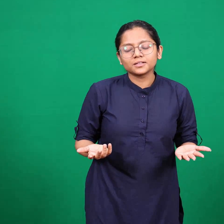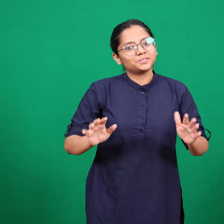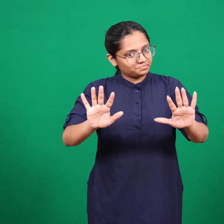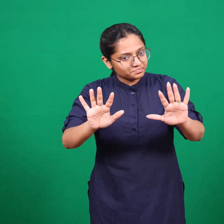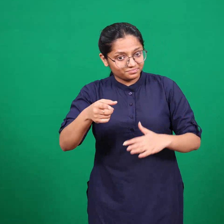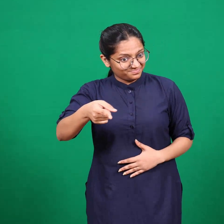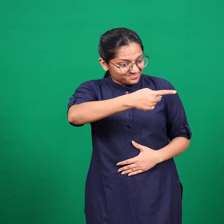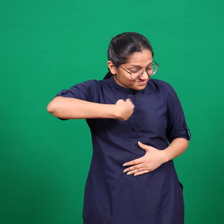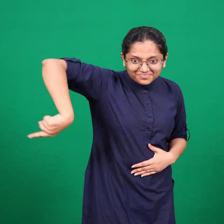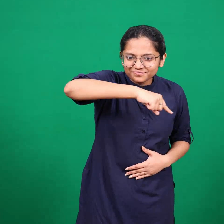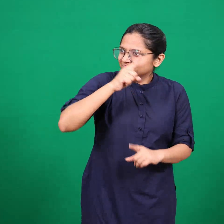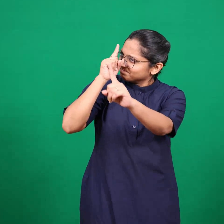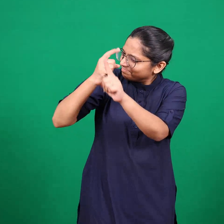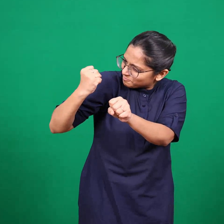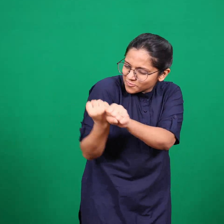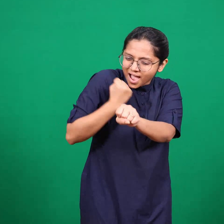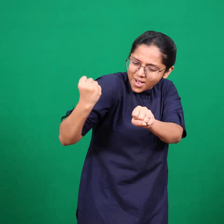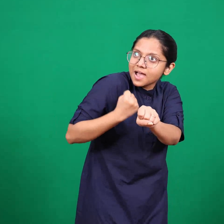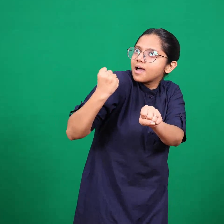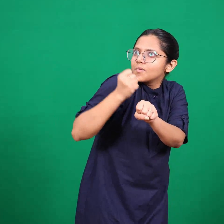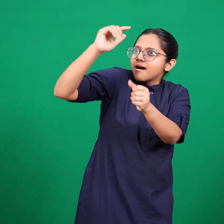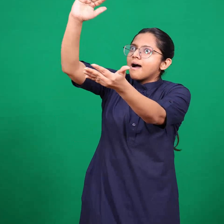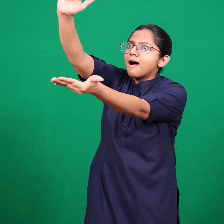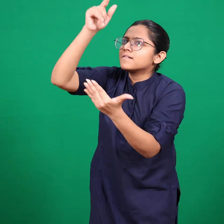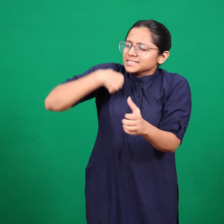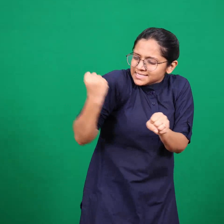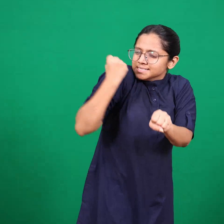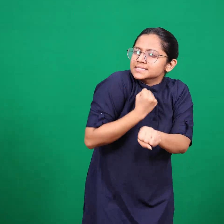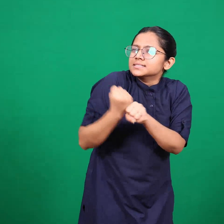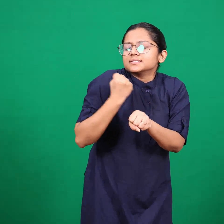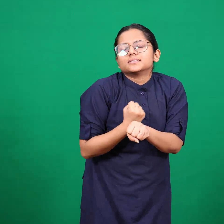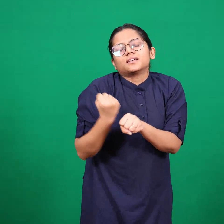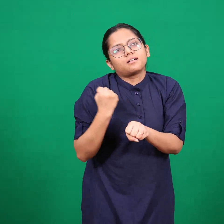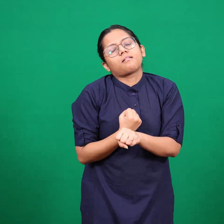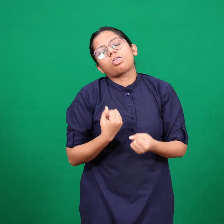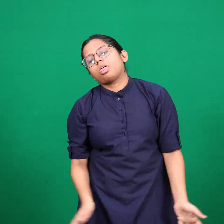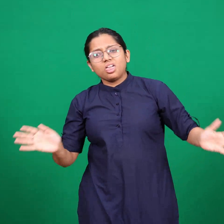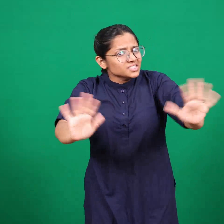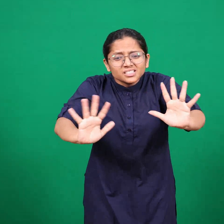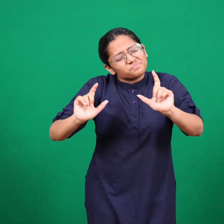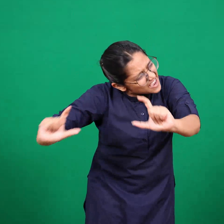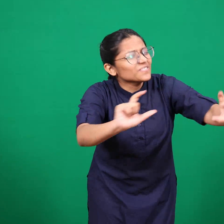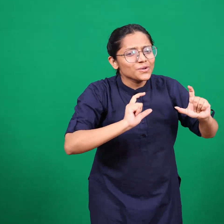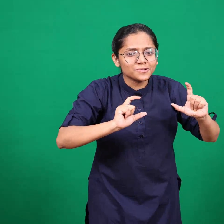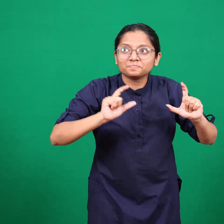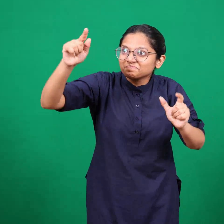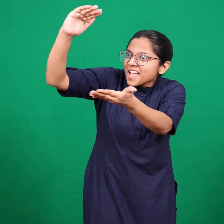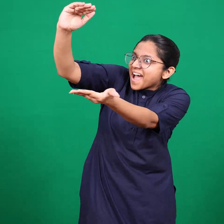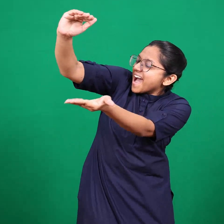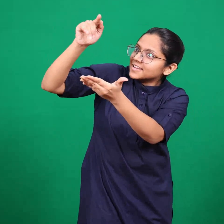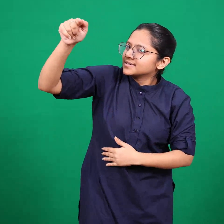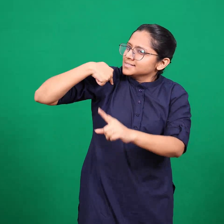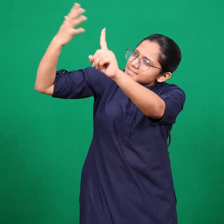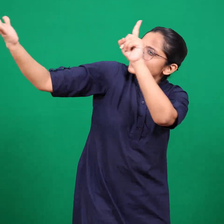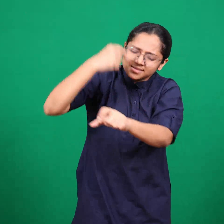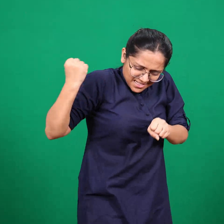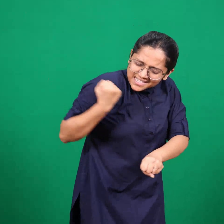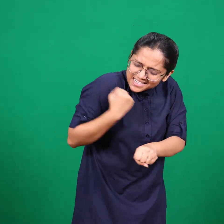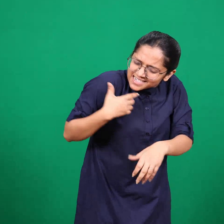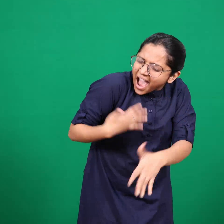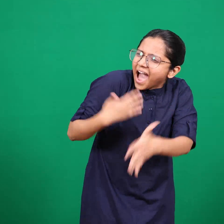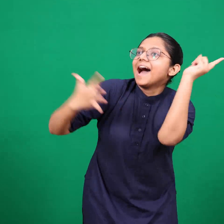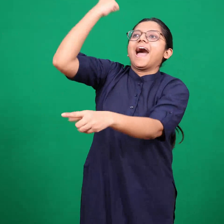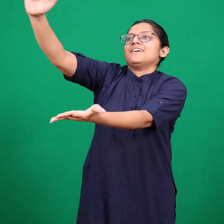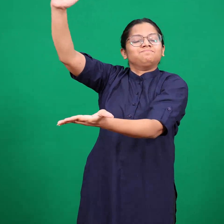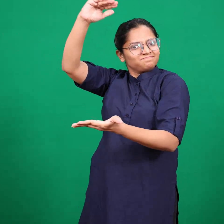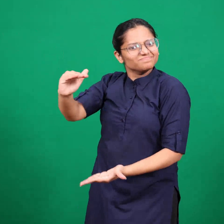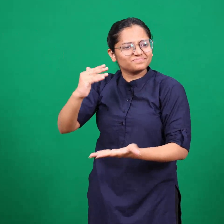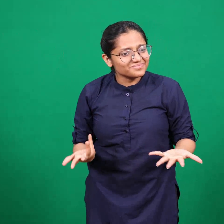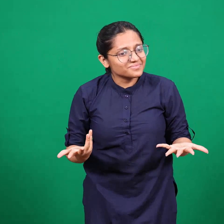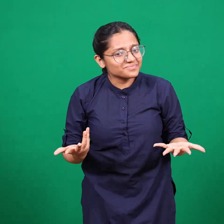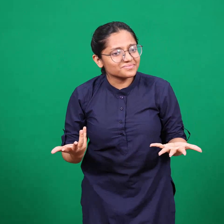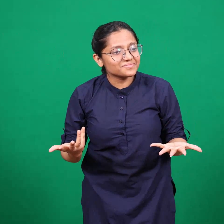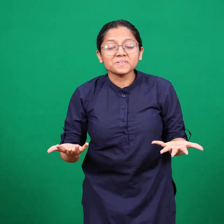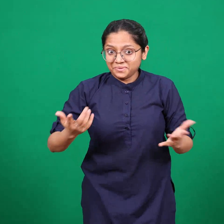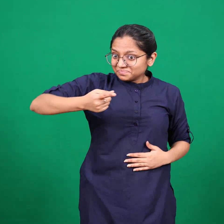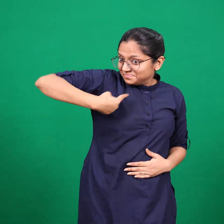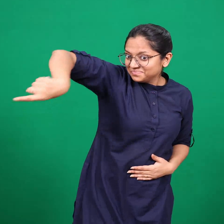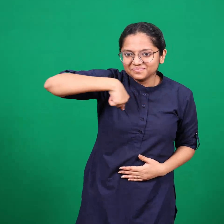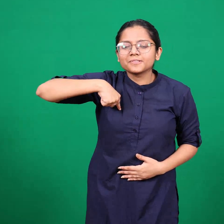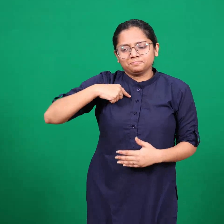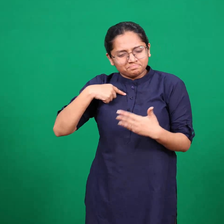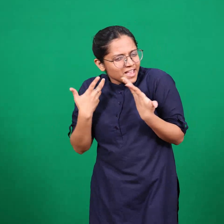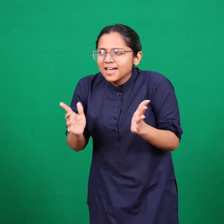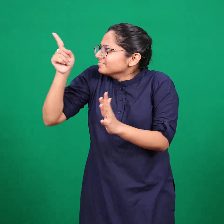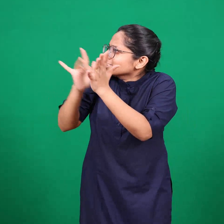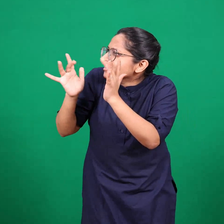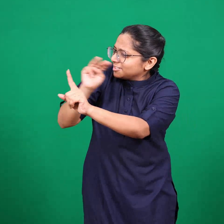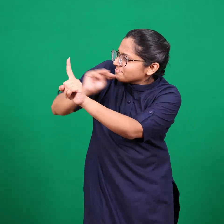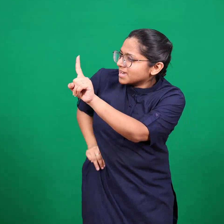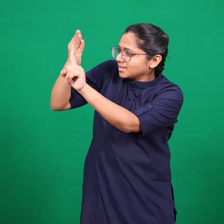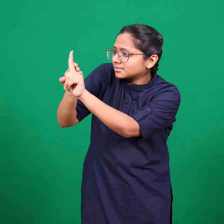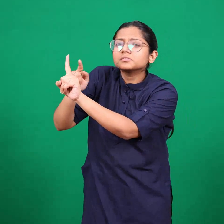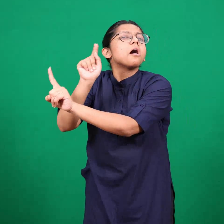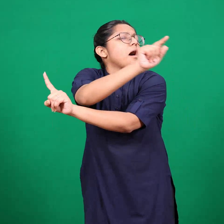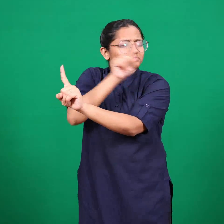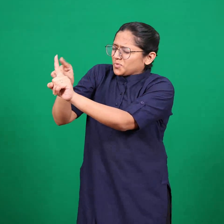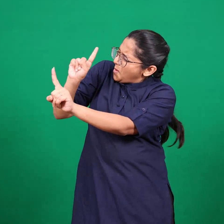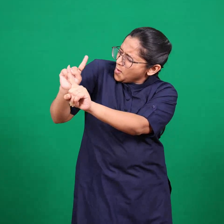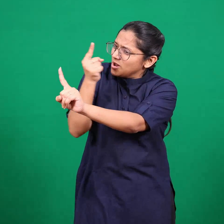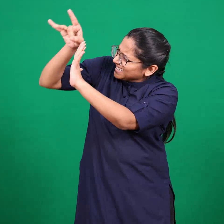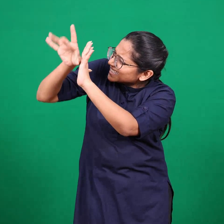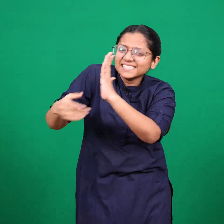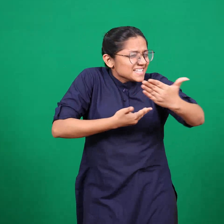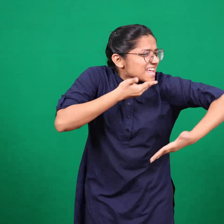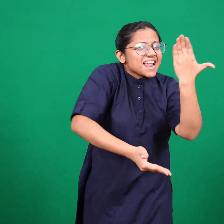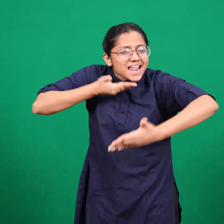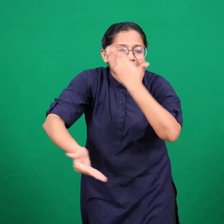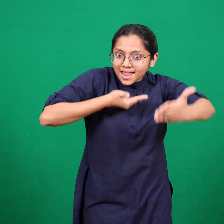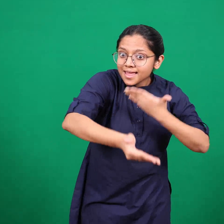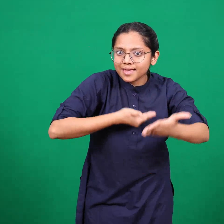Watch yourselves, so that you do not lose what we have worked for, but that you may be fully rewarded.